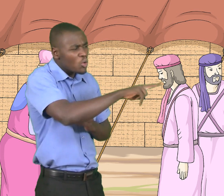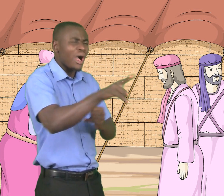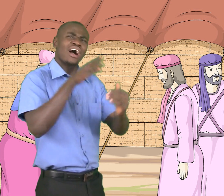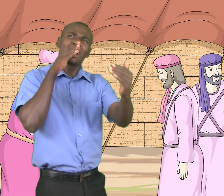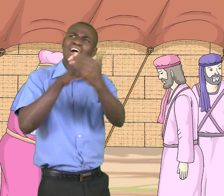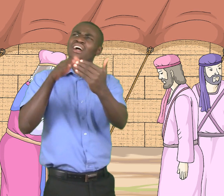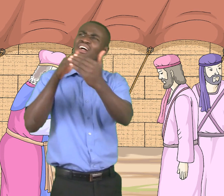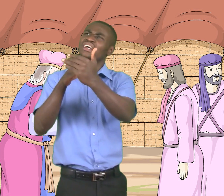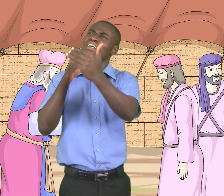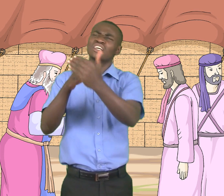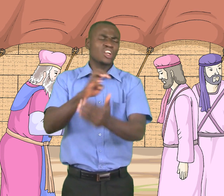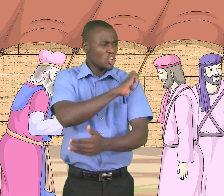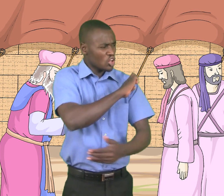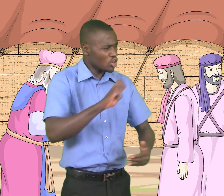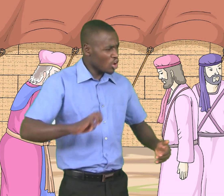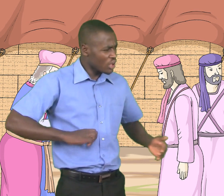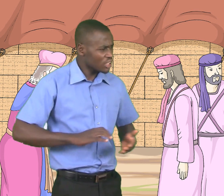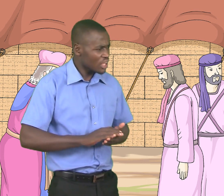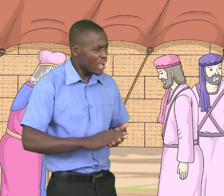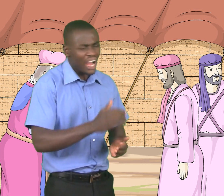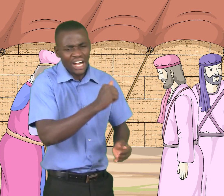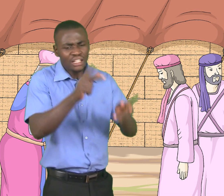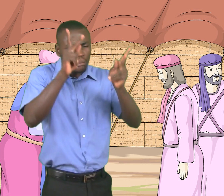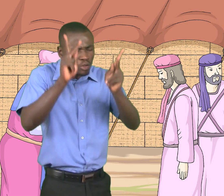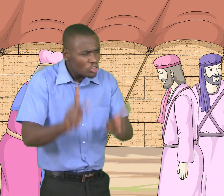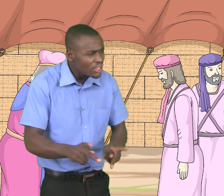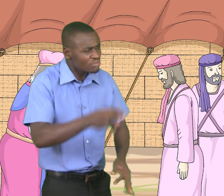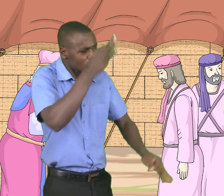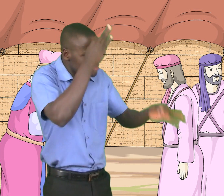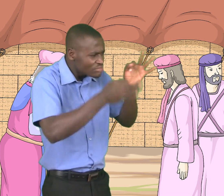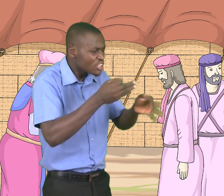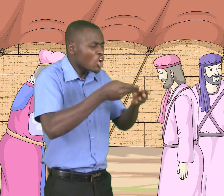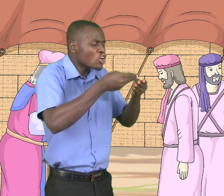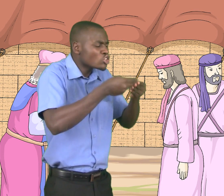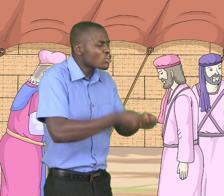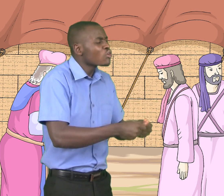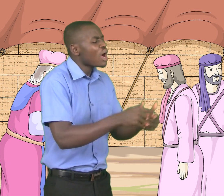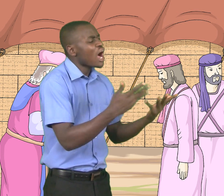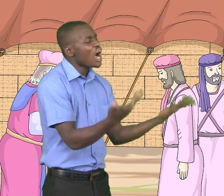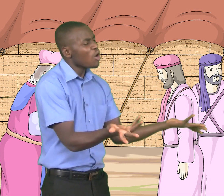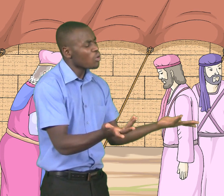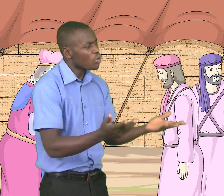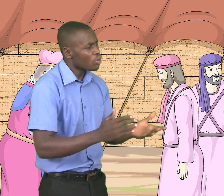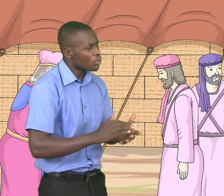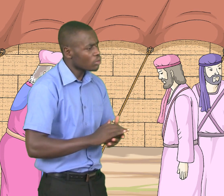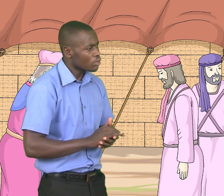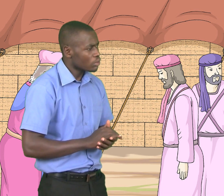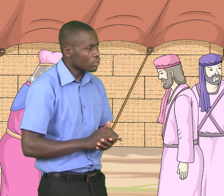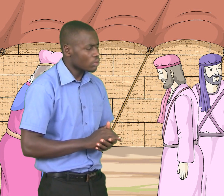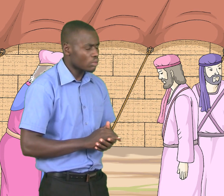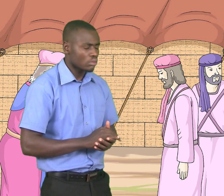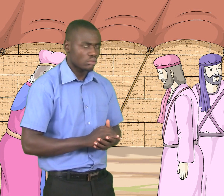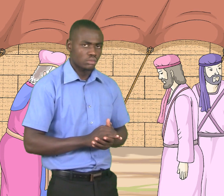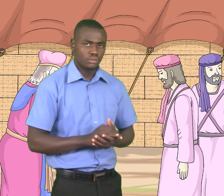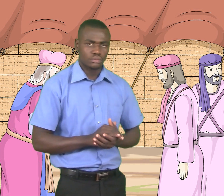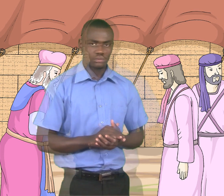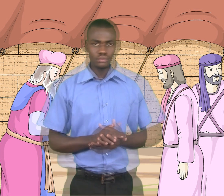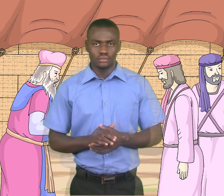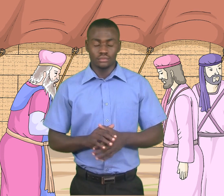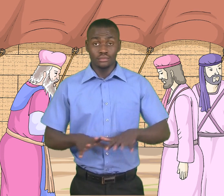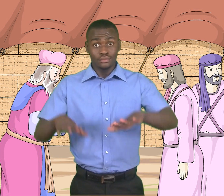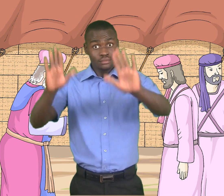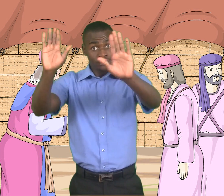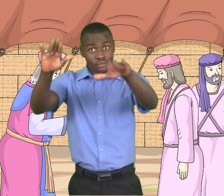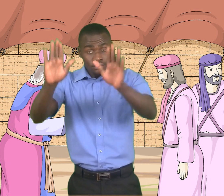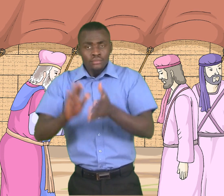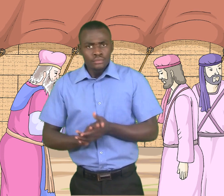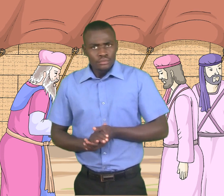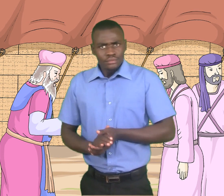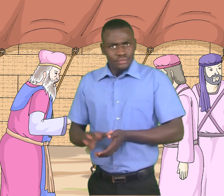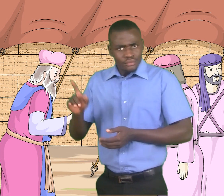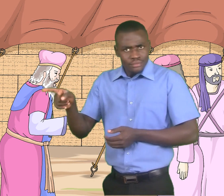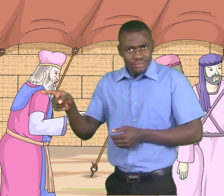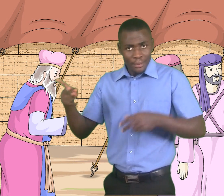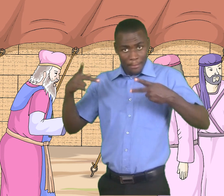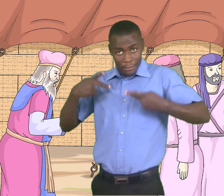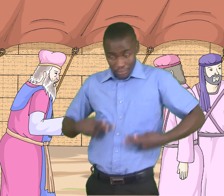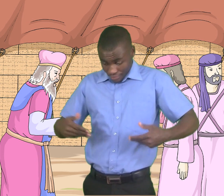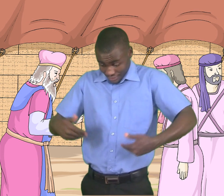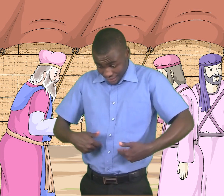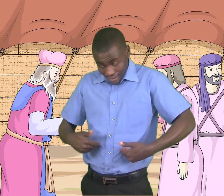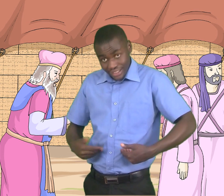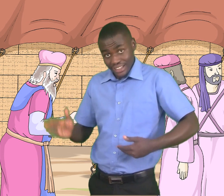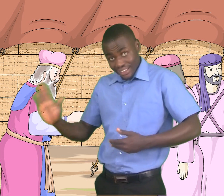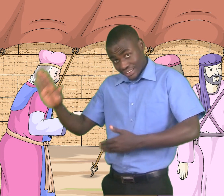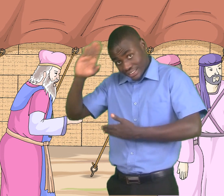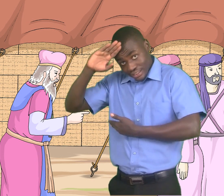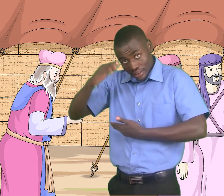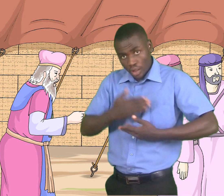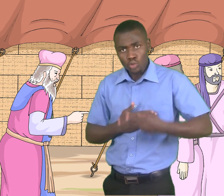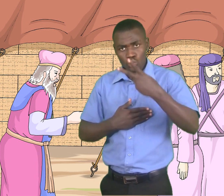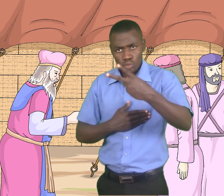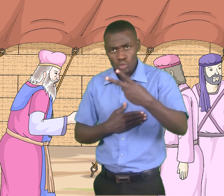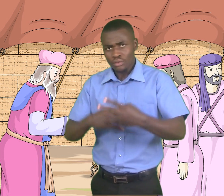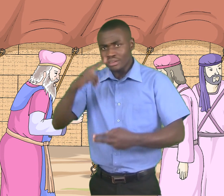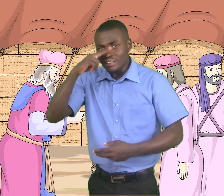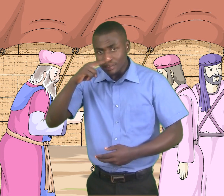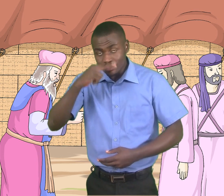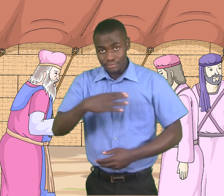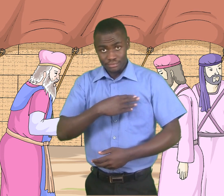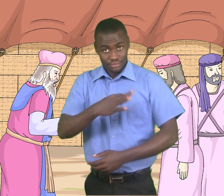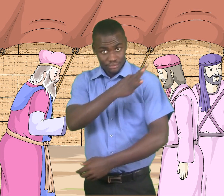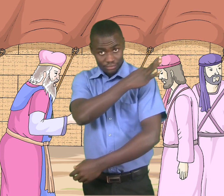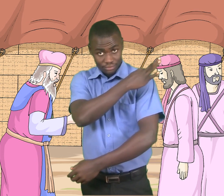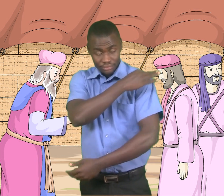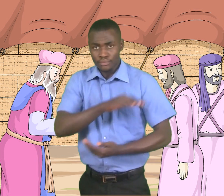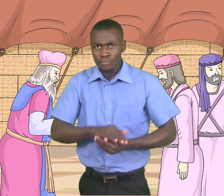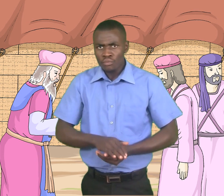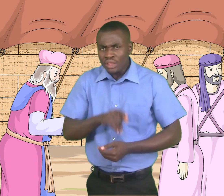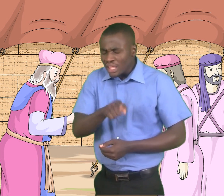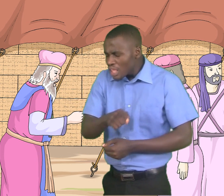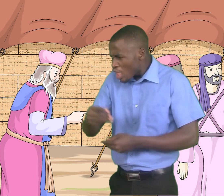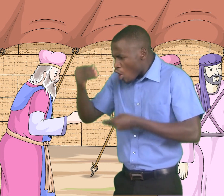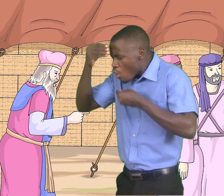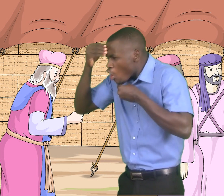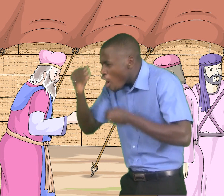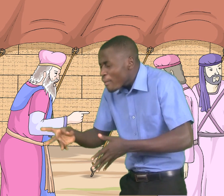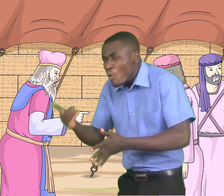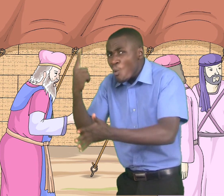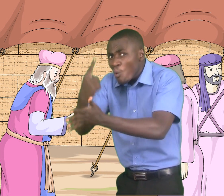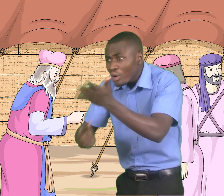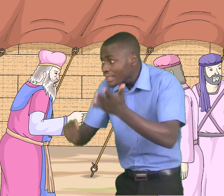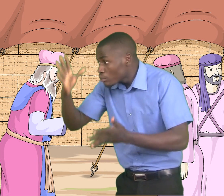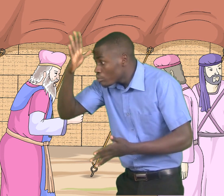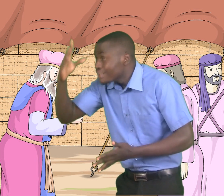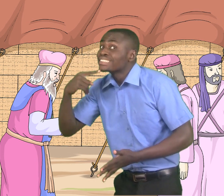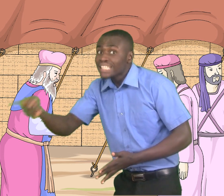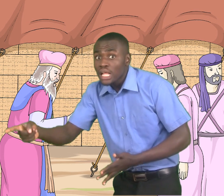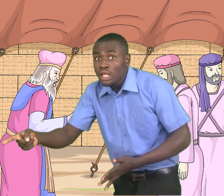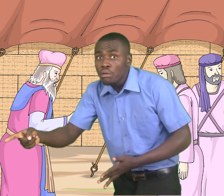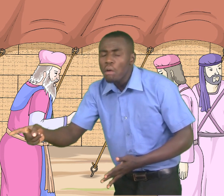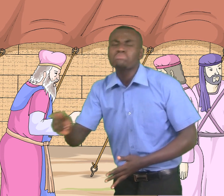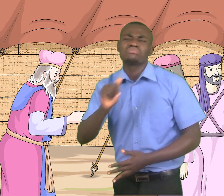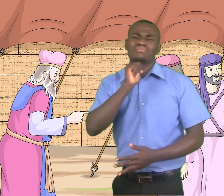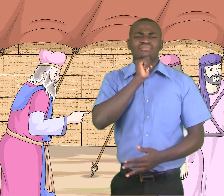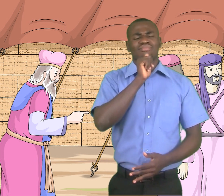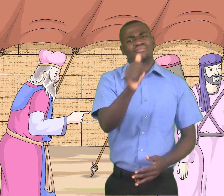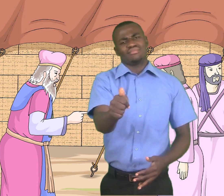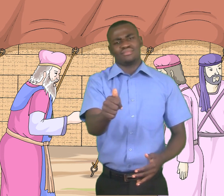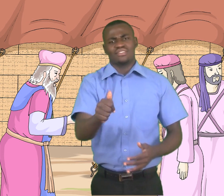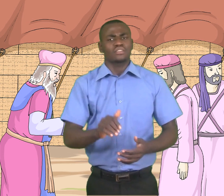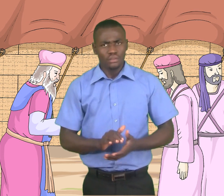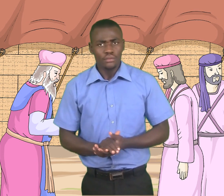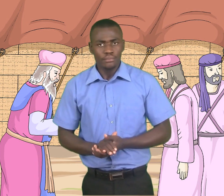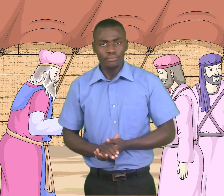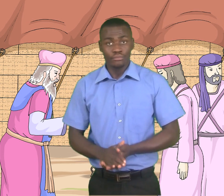but if a man sins against the LORD, who can intercede for him?”